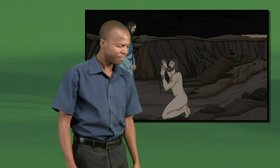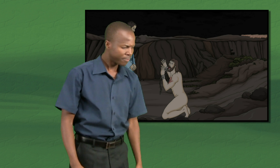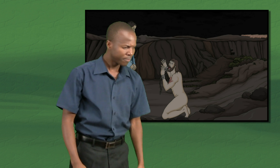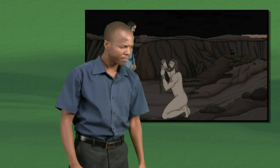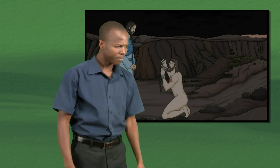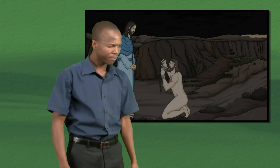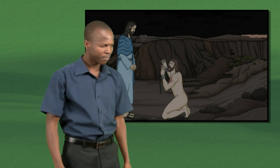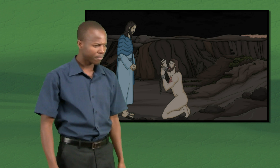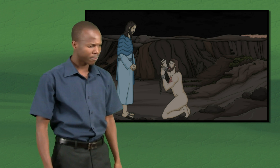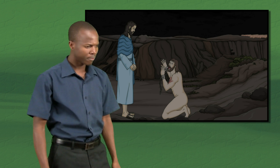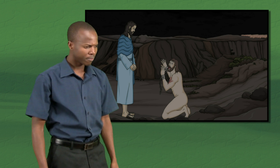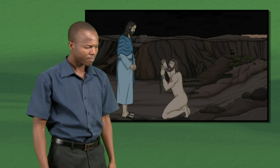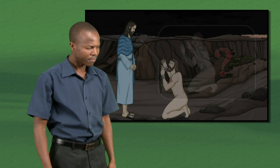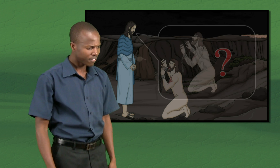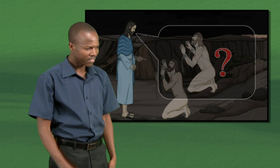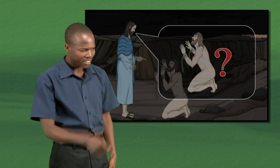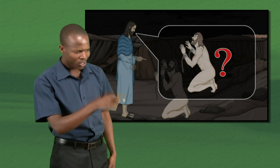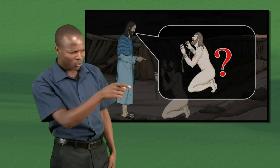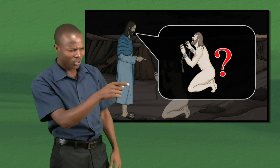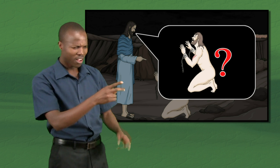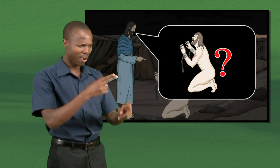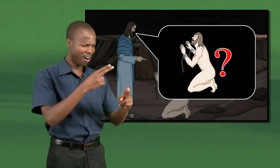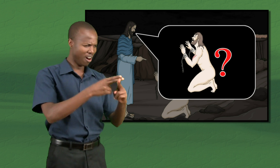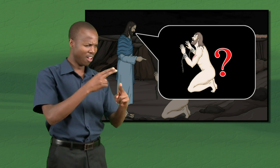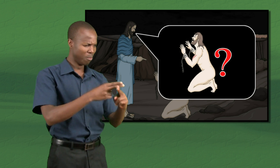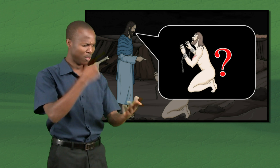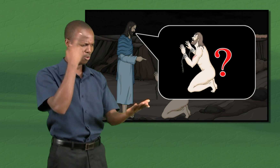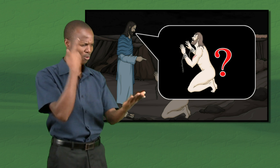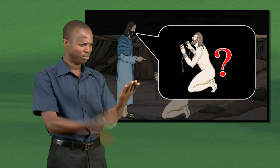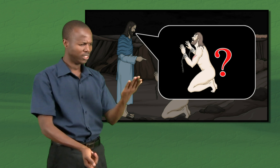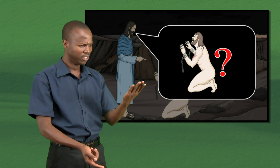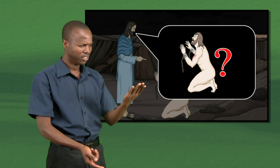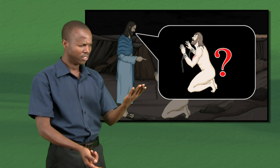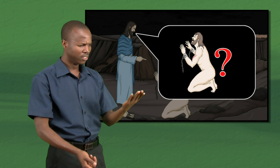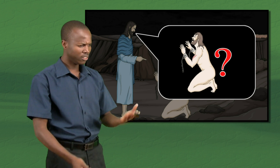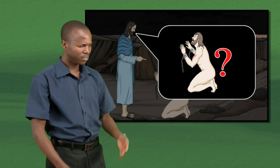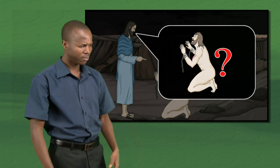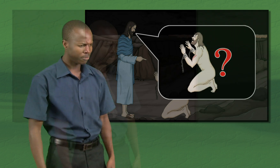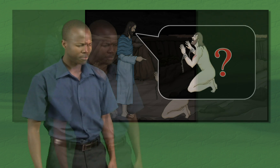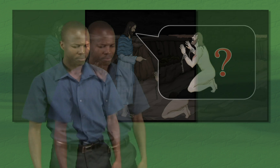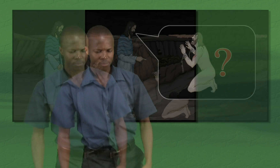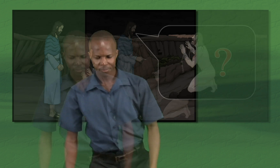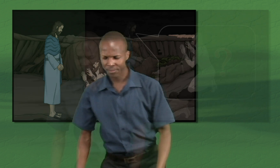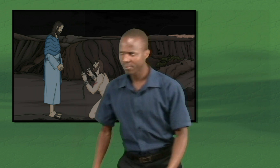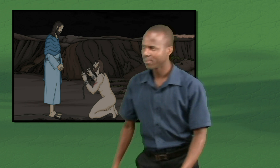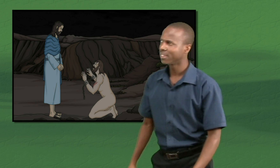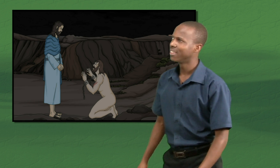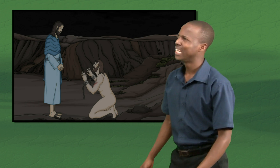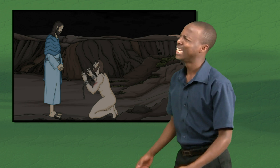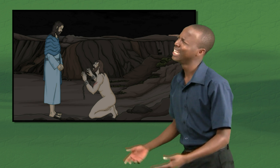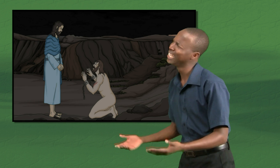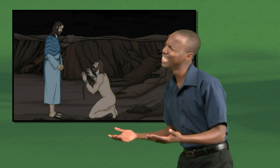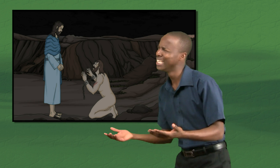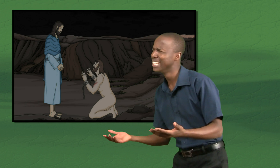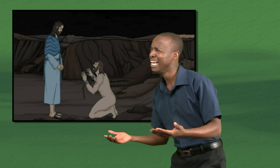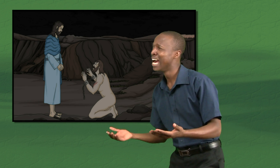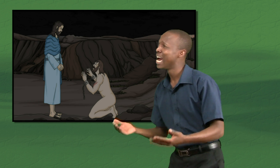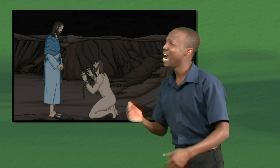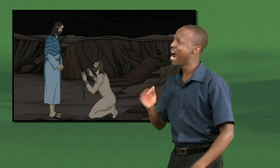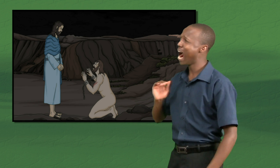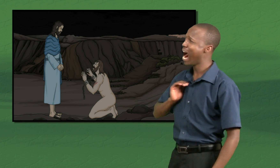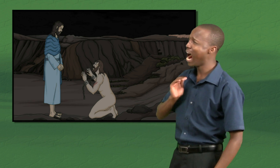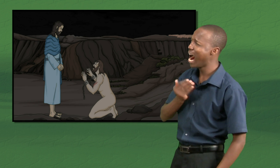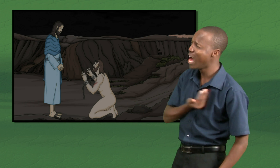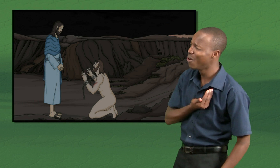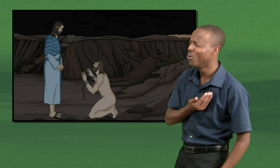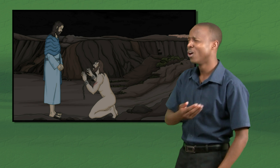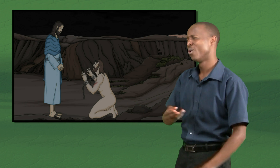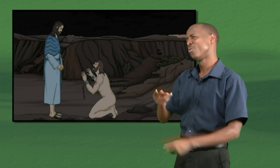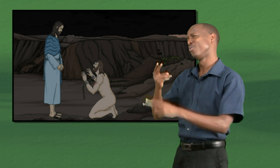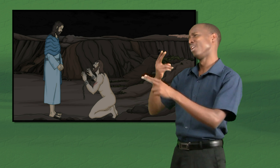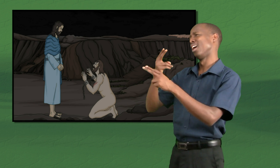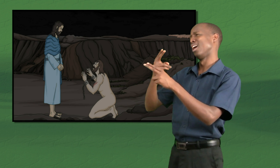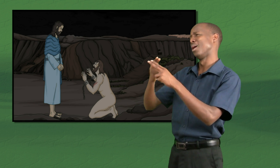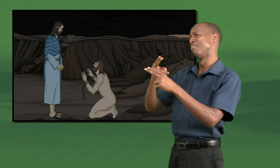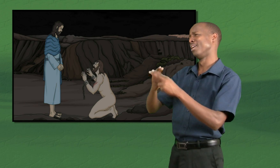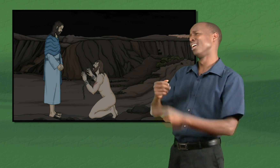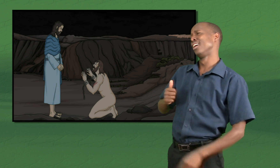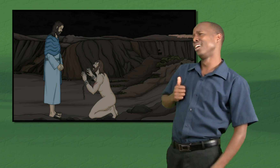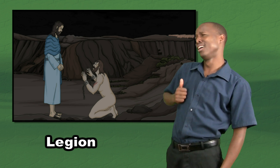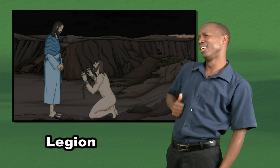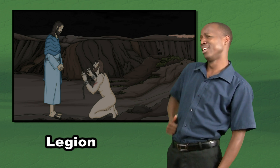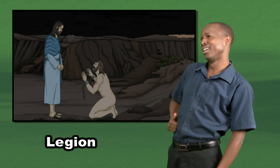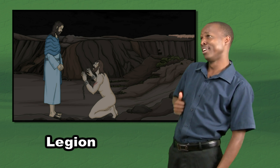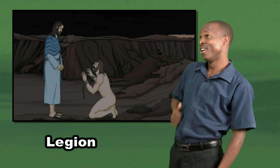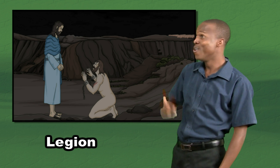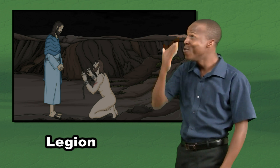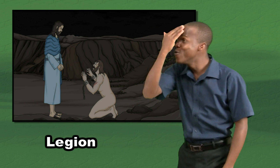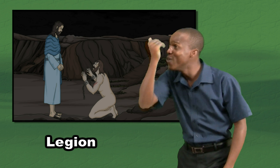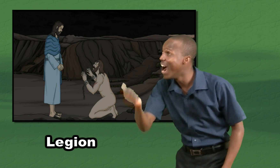“What is your name?” Jesus asked.